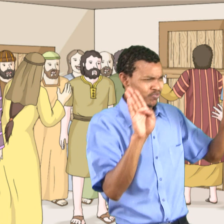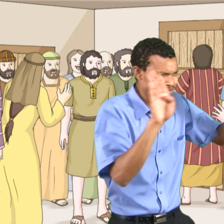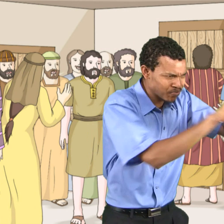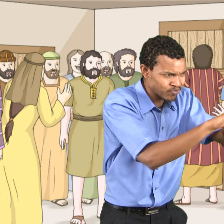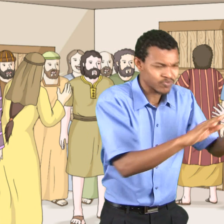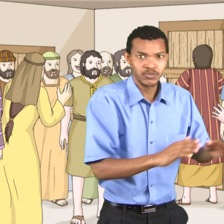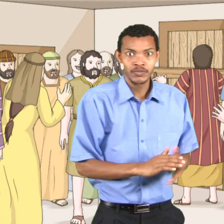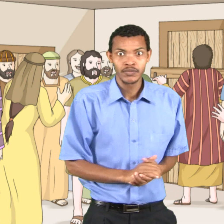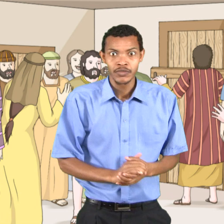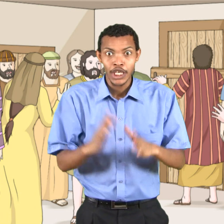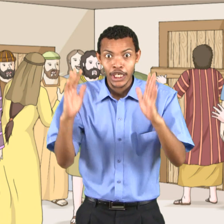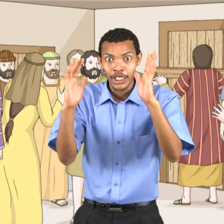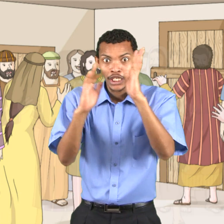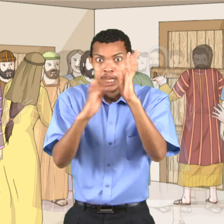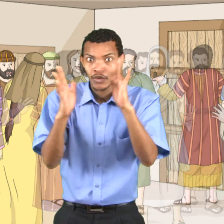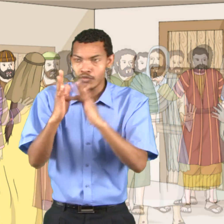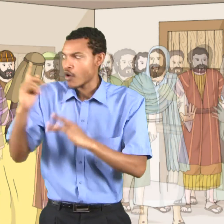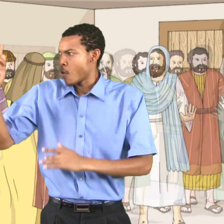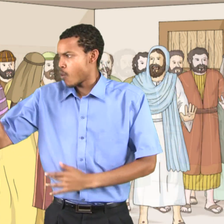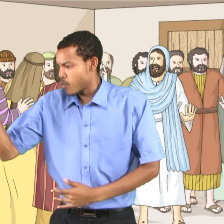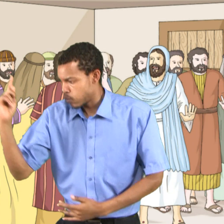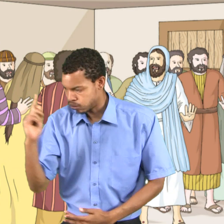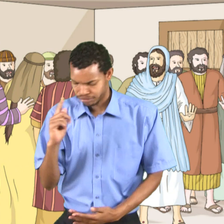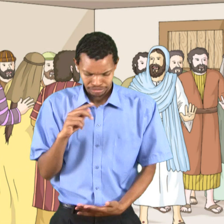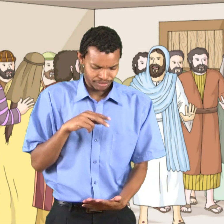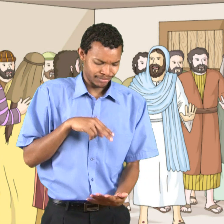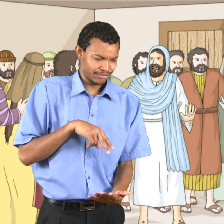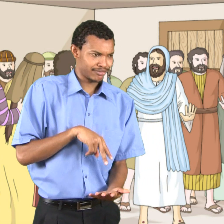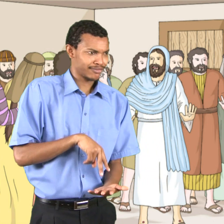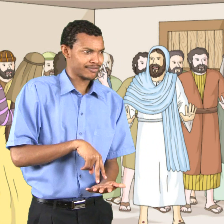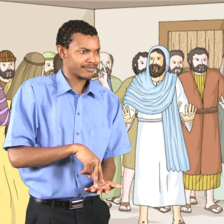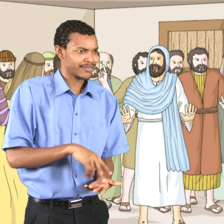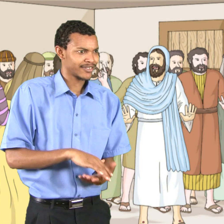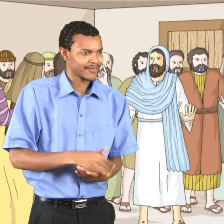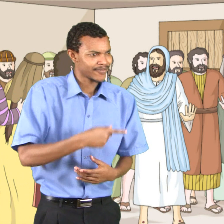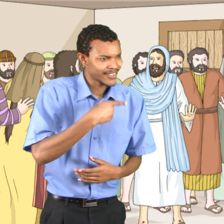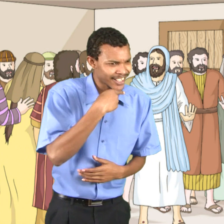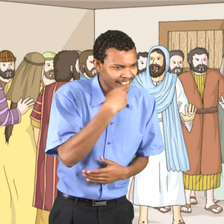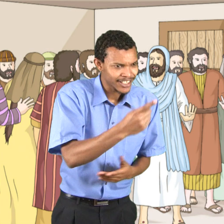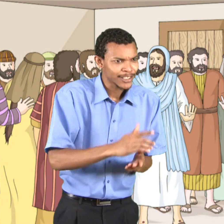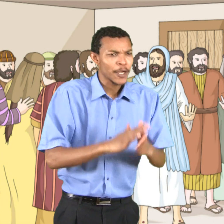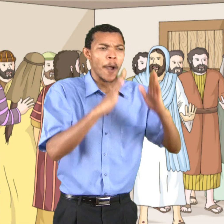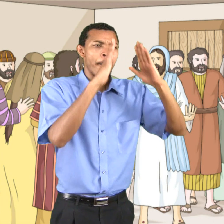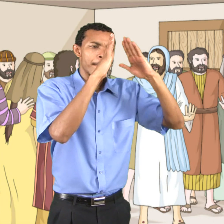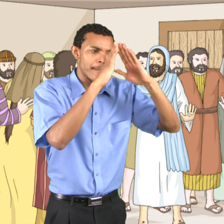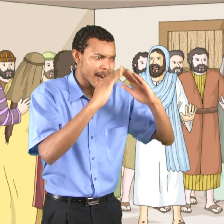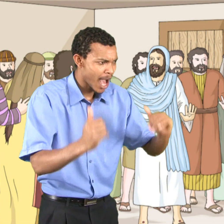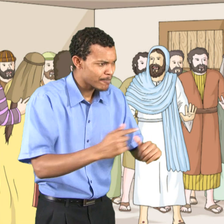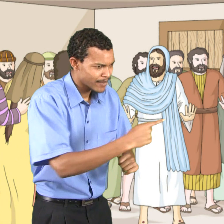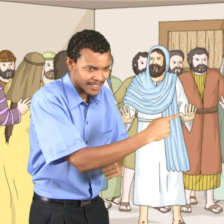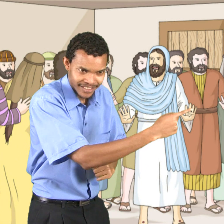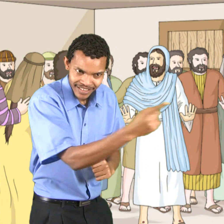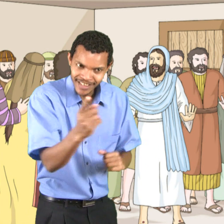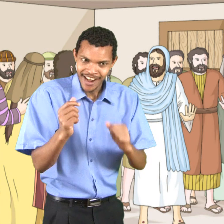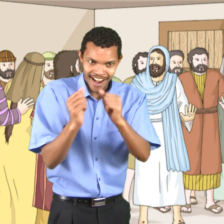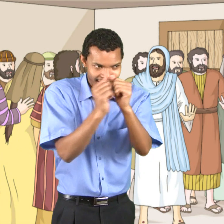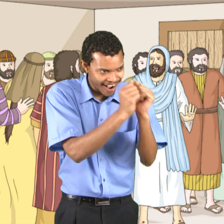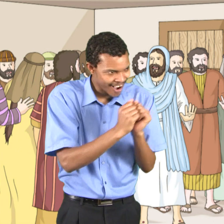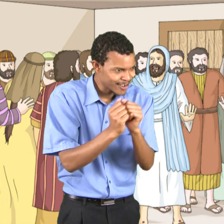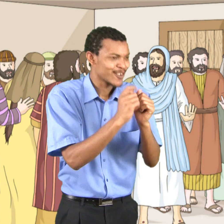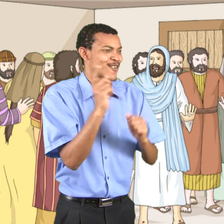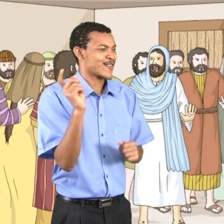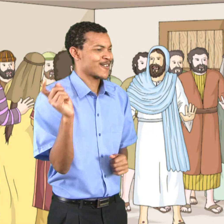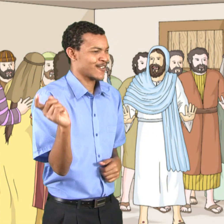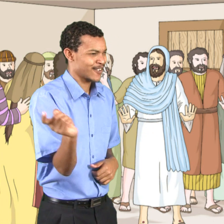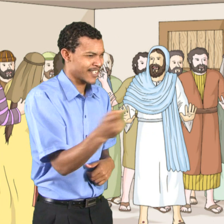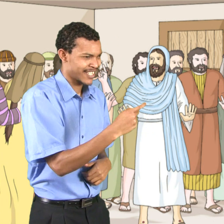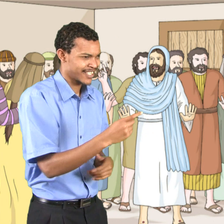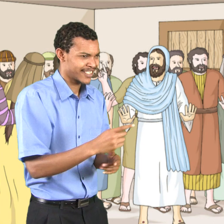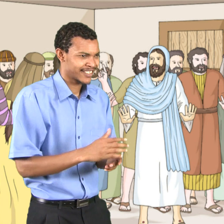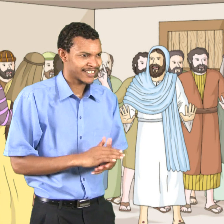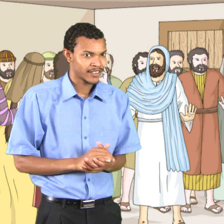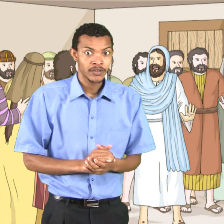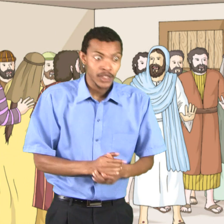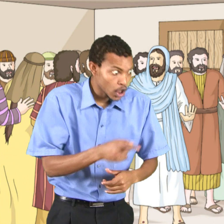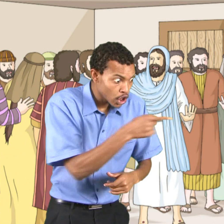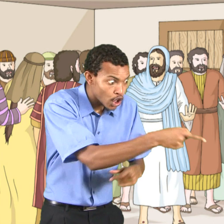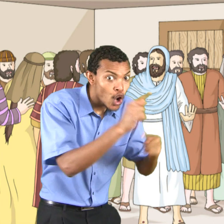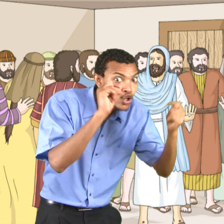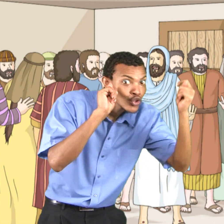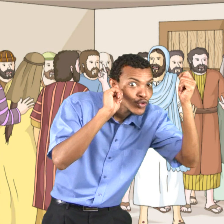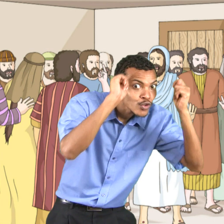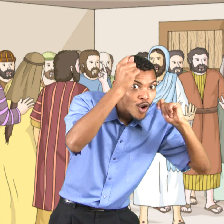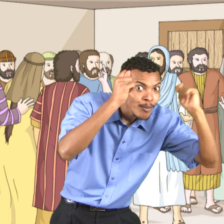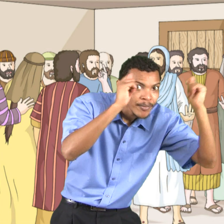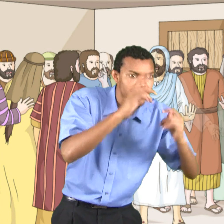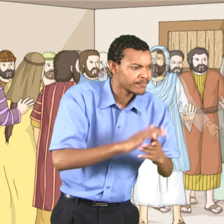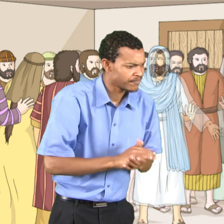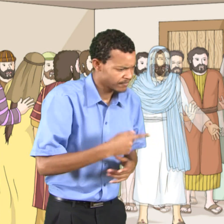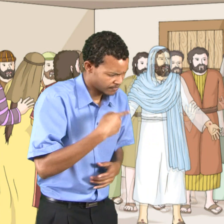Jesus came and stood among them and said, “Peace be with you.”